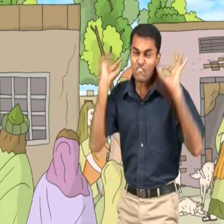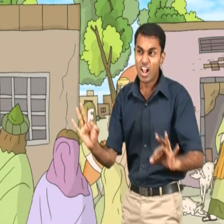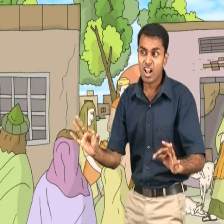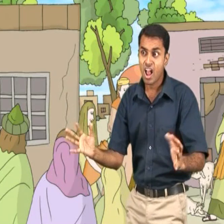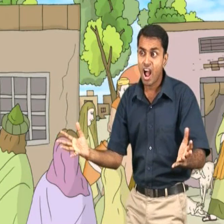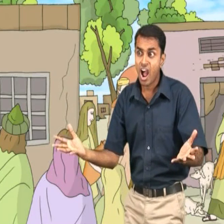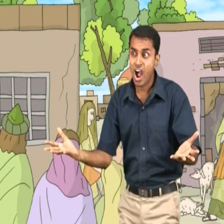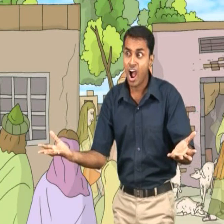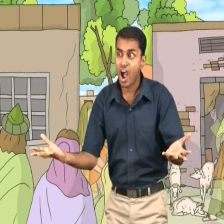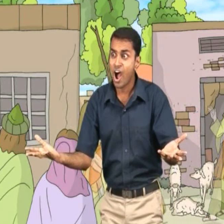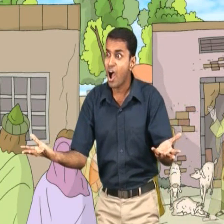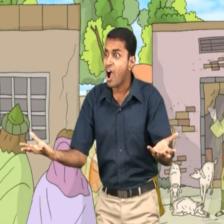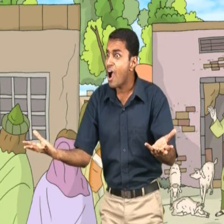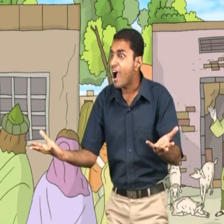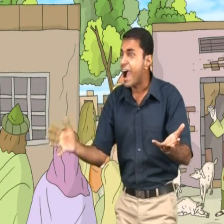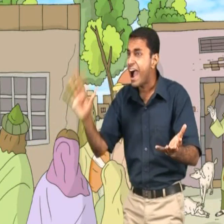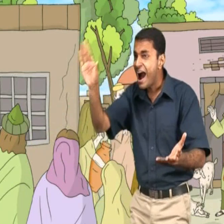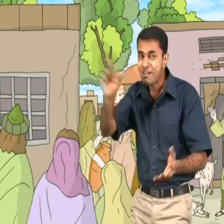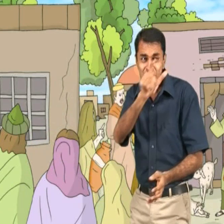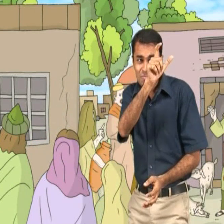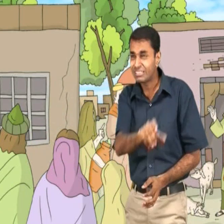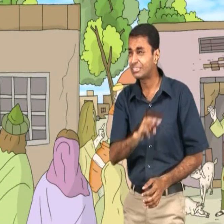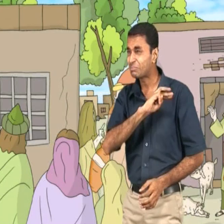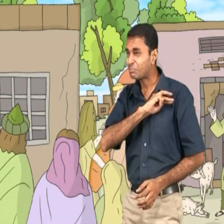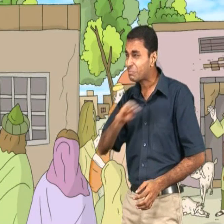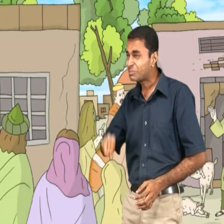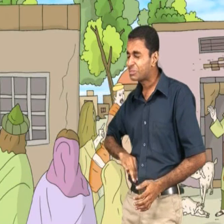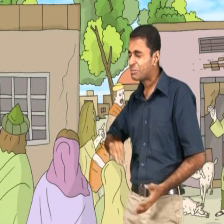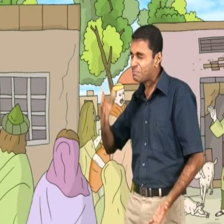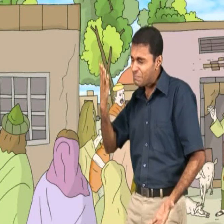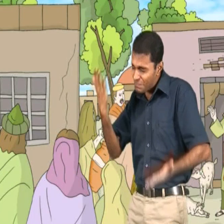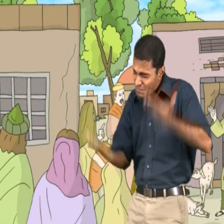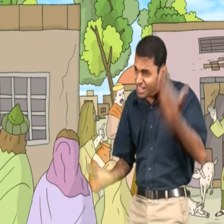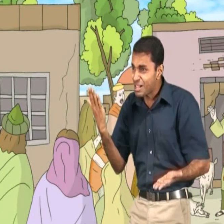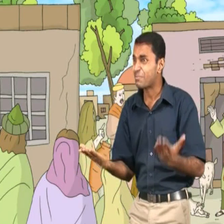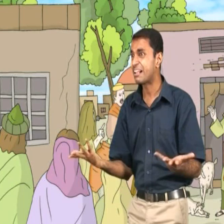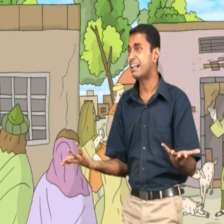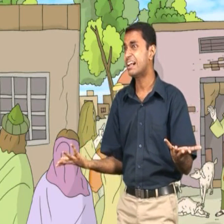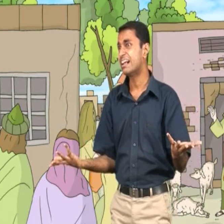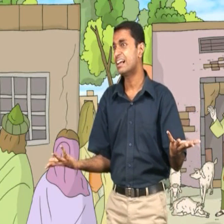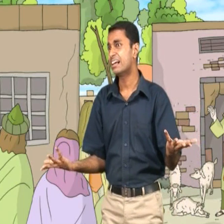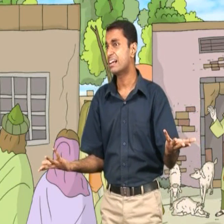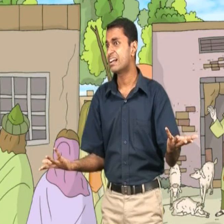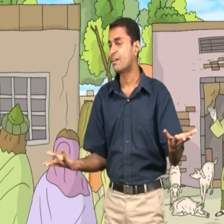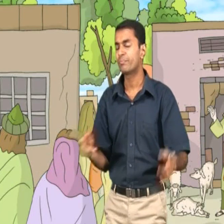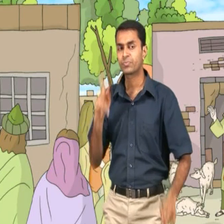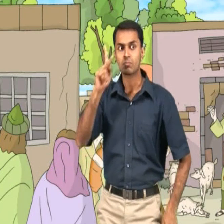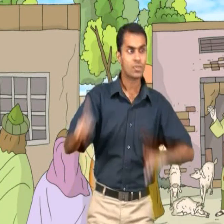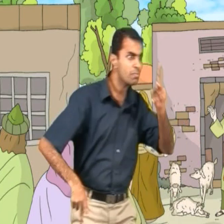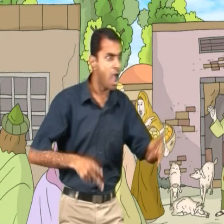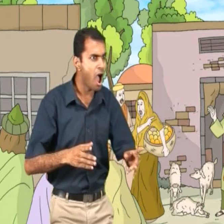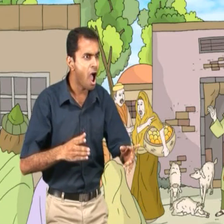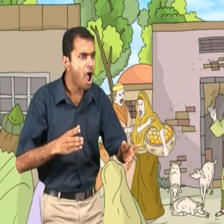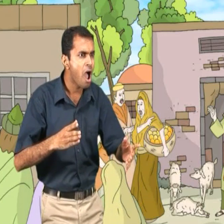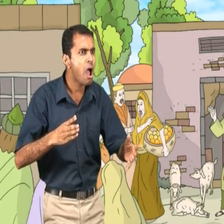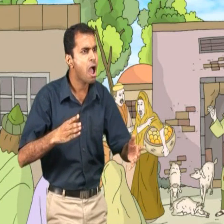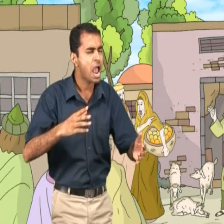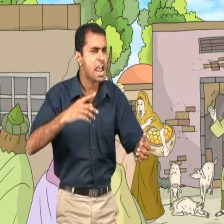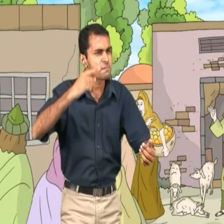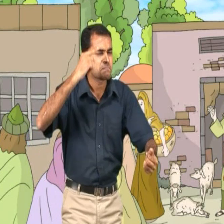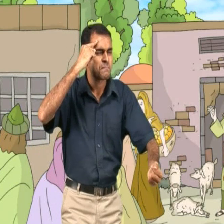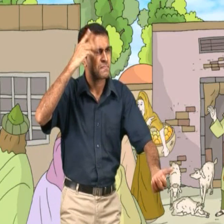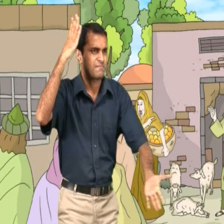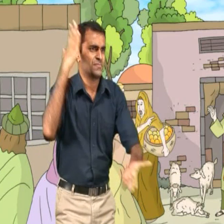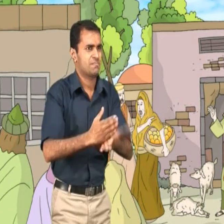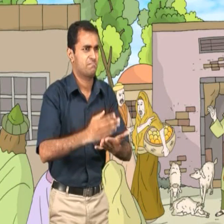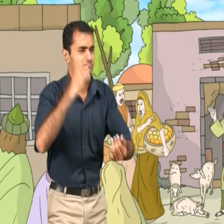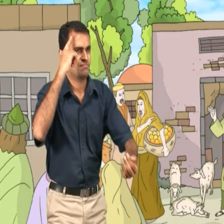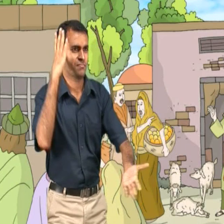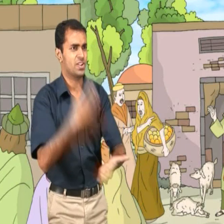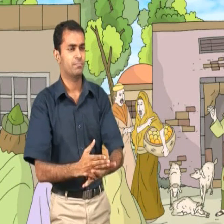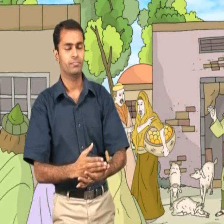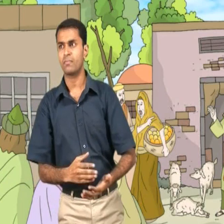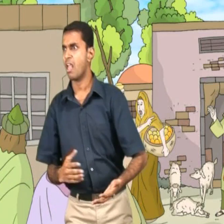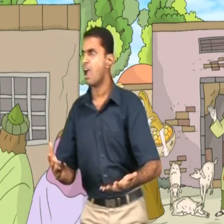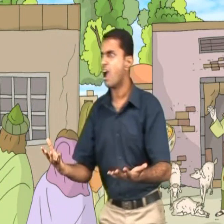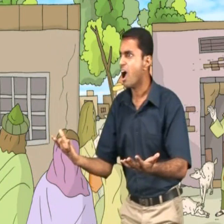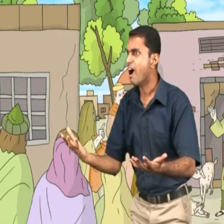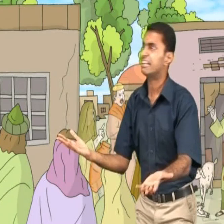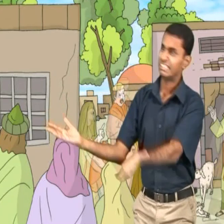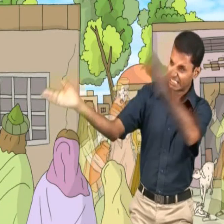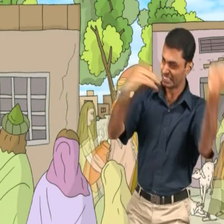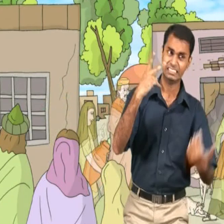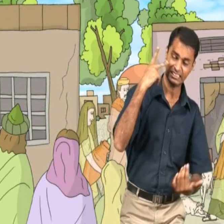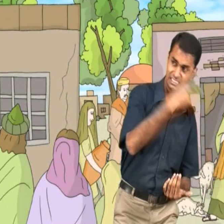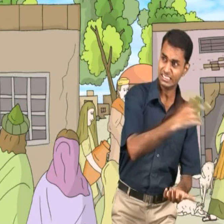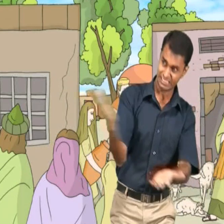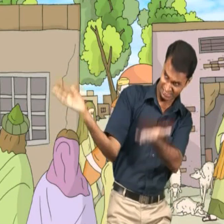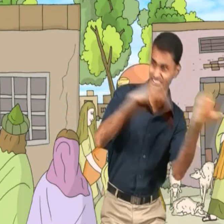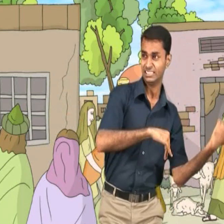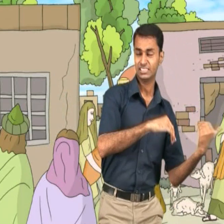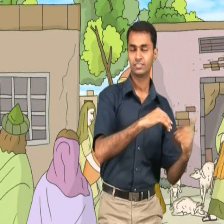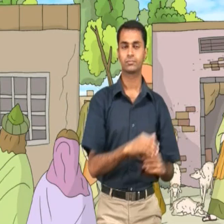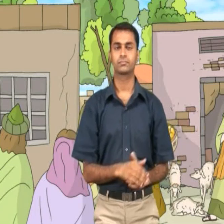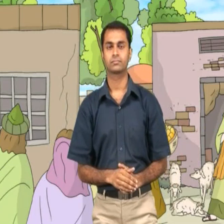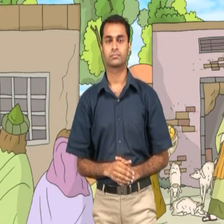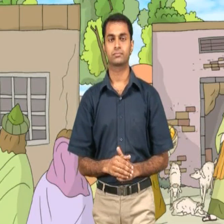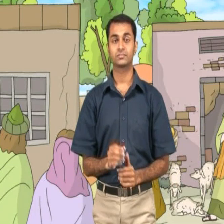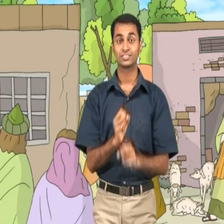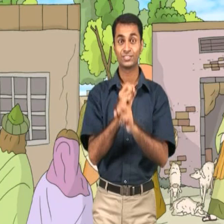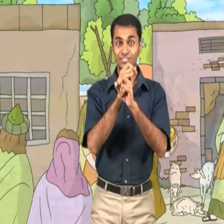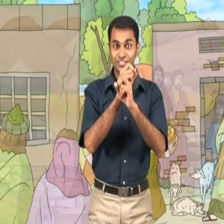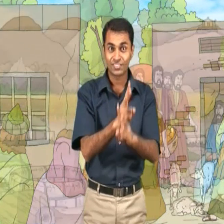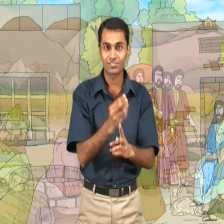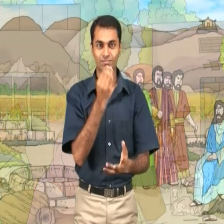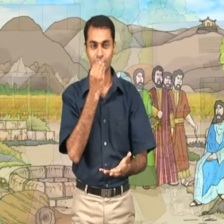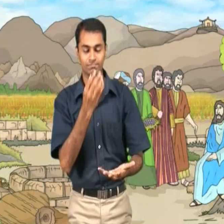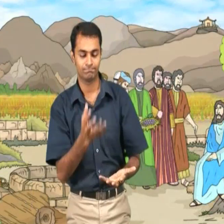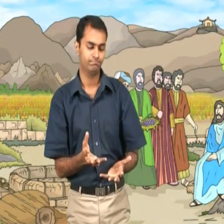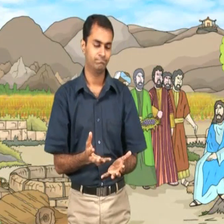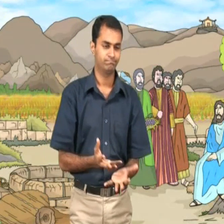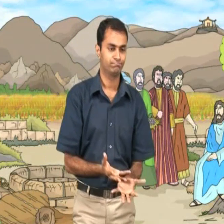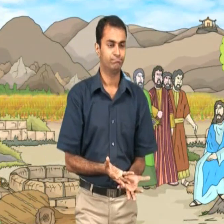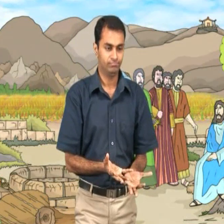Could this be the Christ?” So they left the town and made their way toward Jesus.